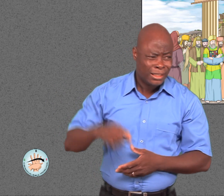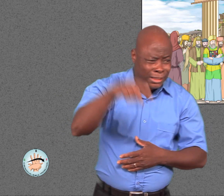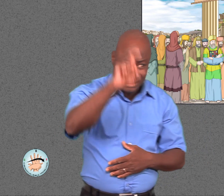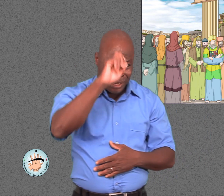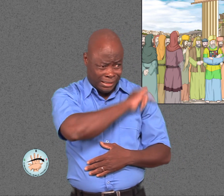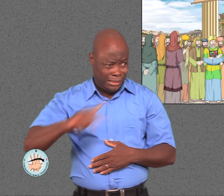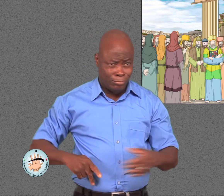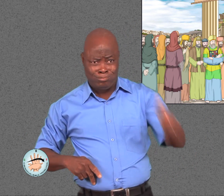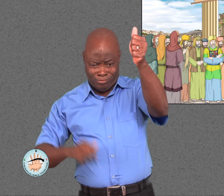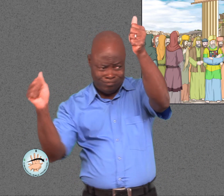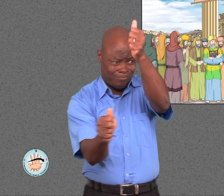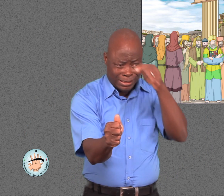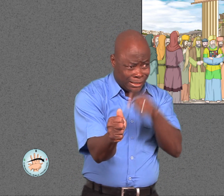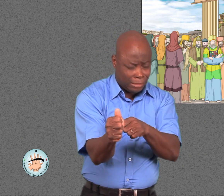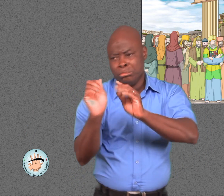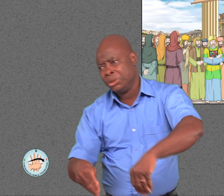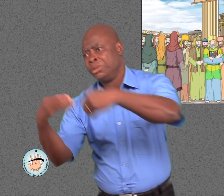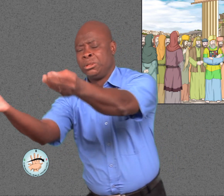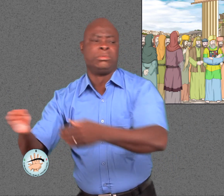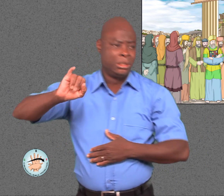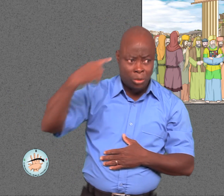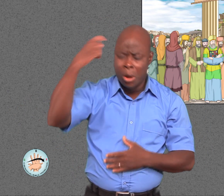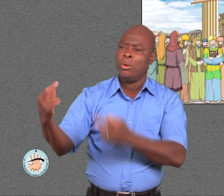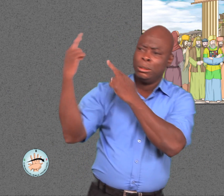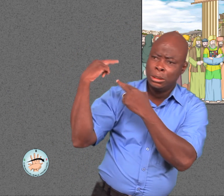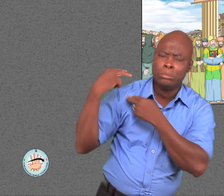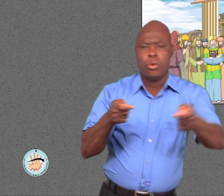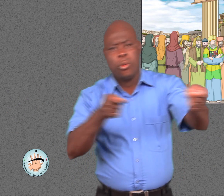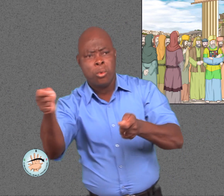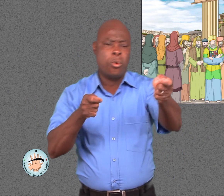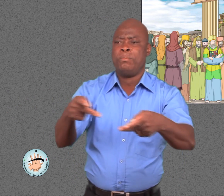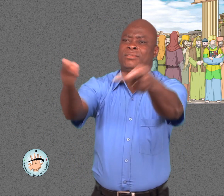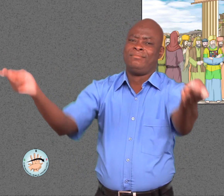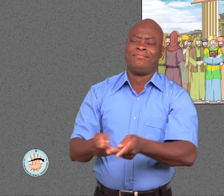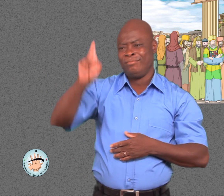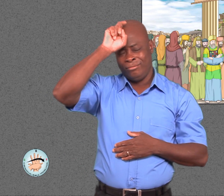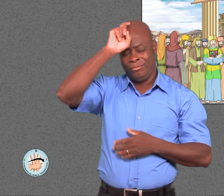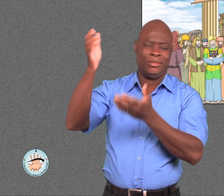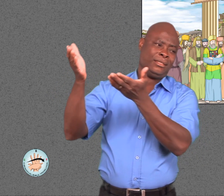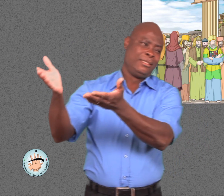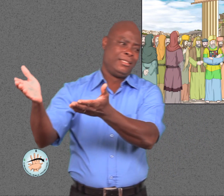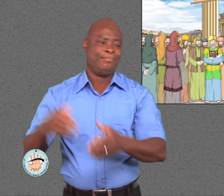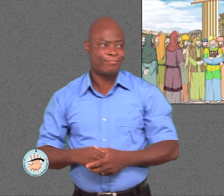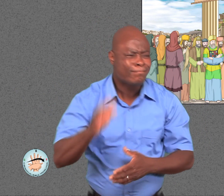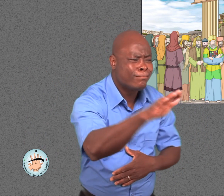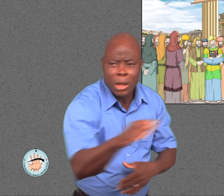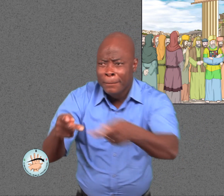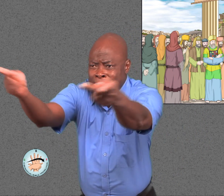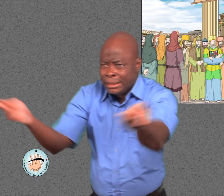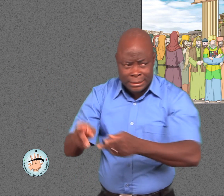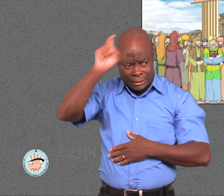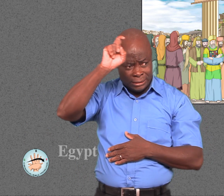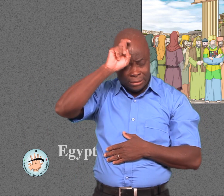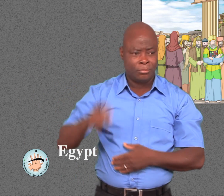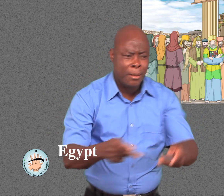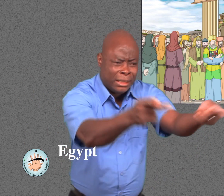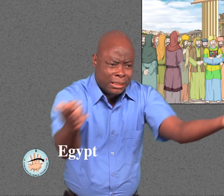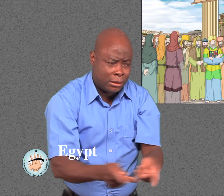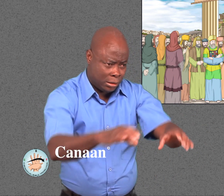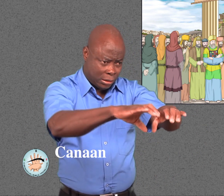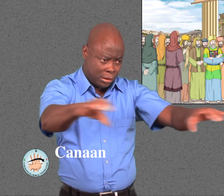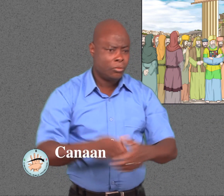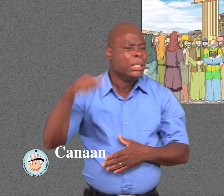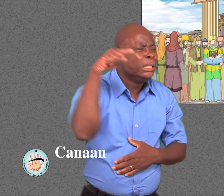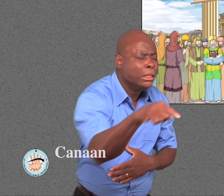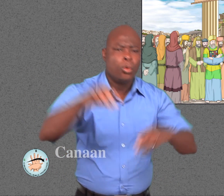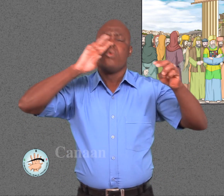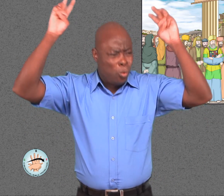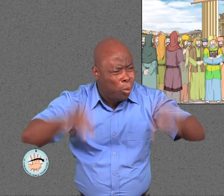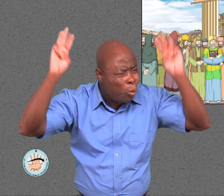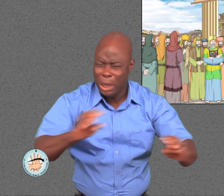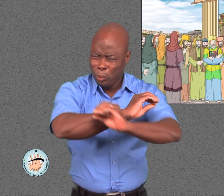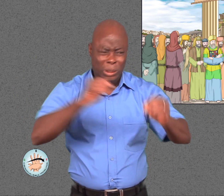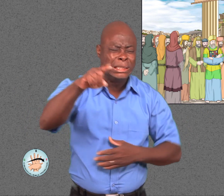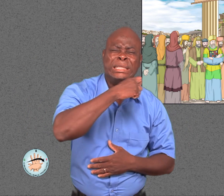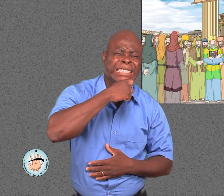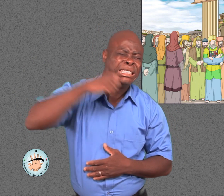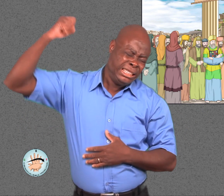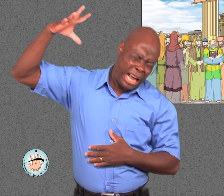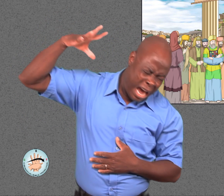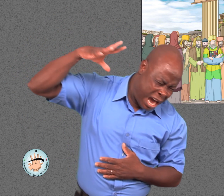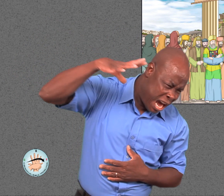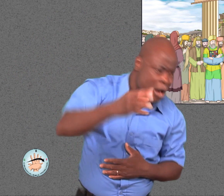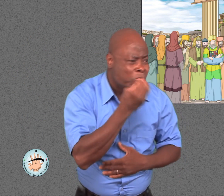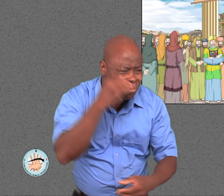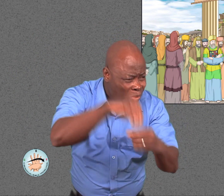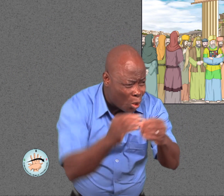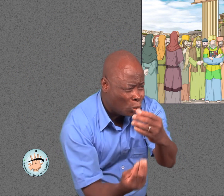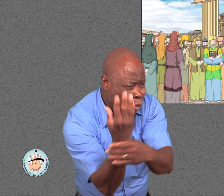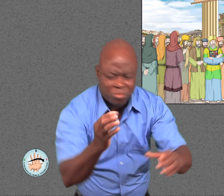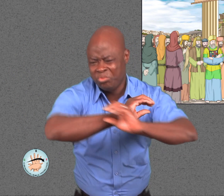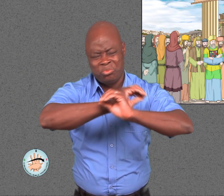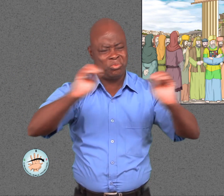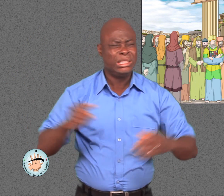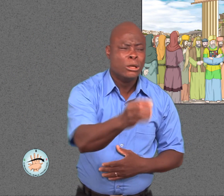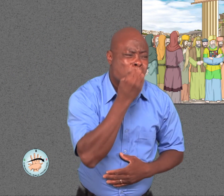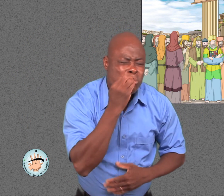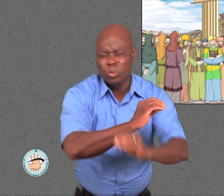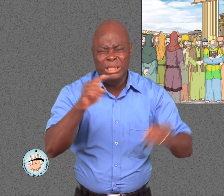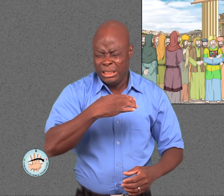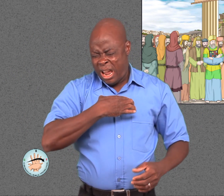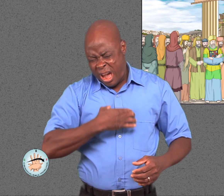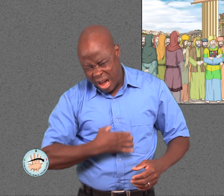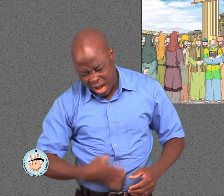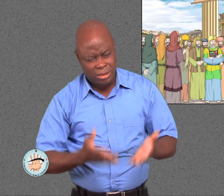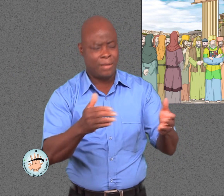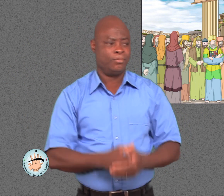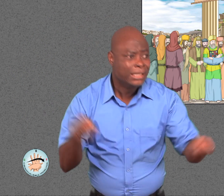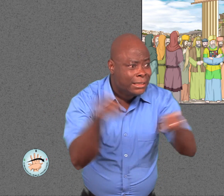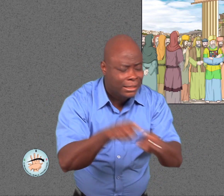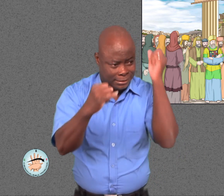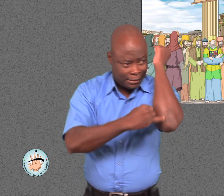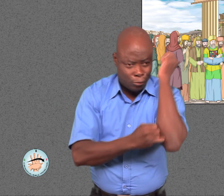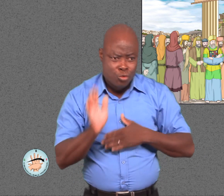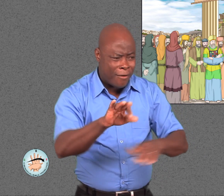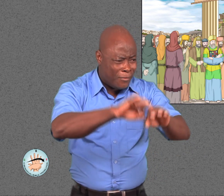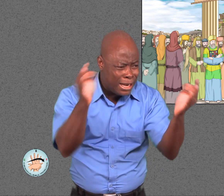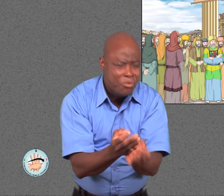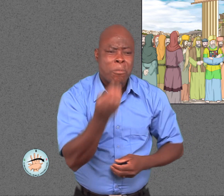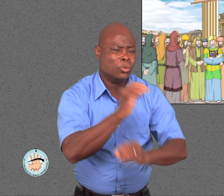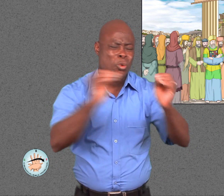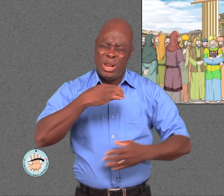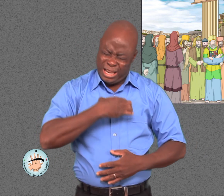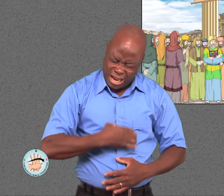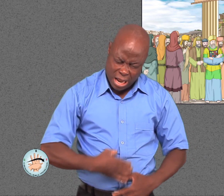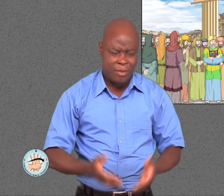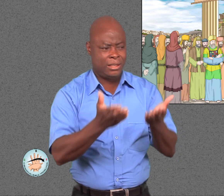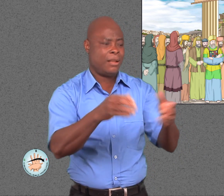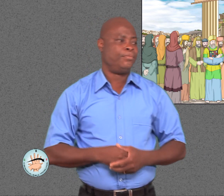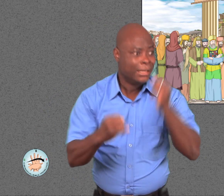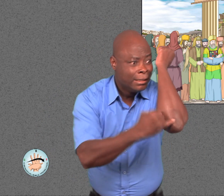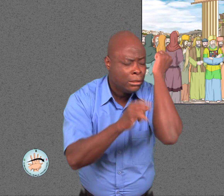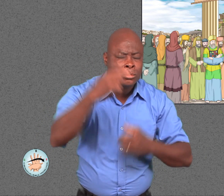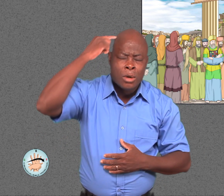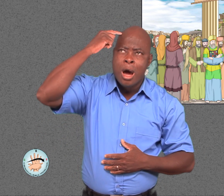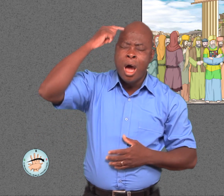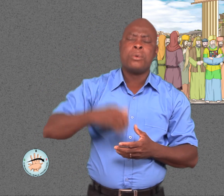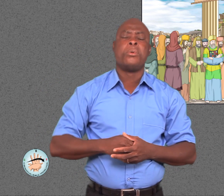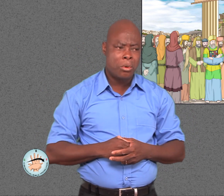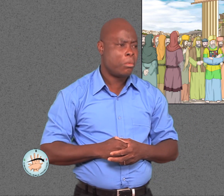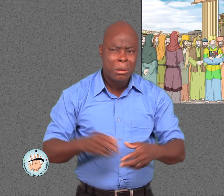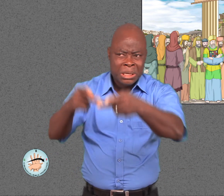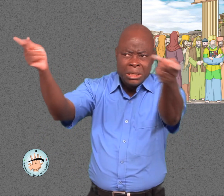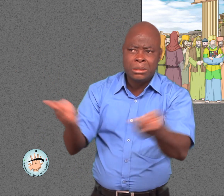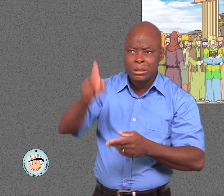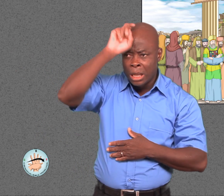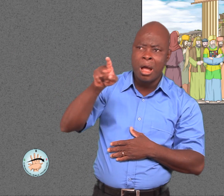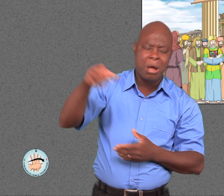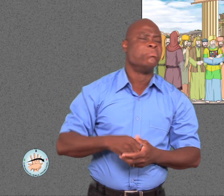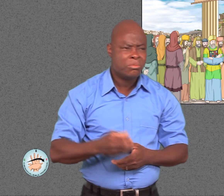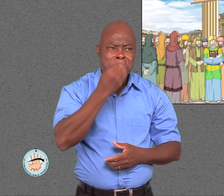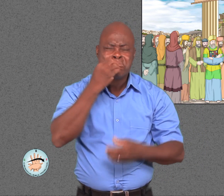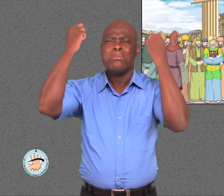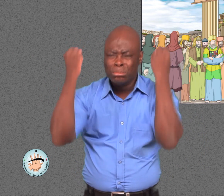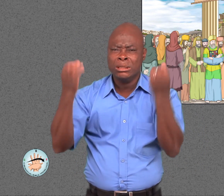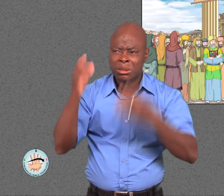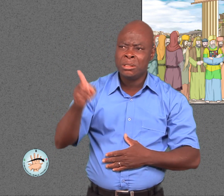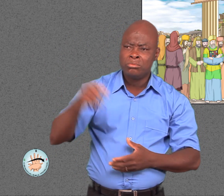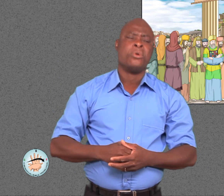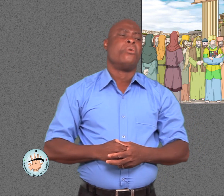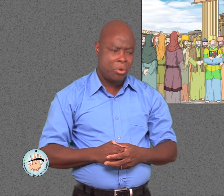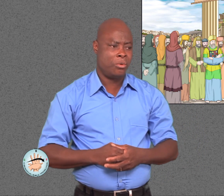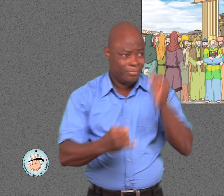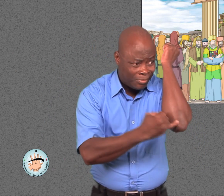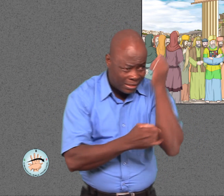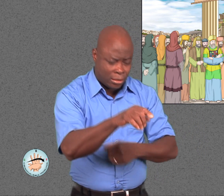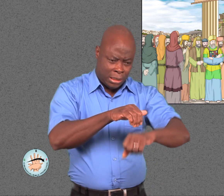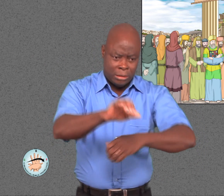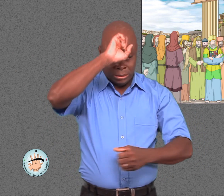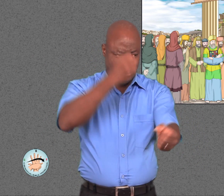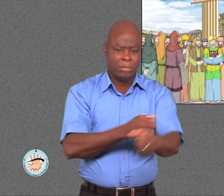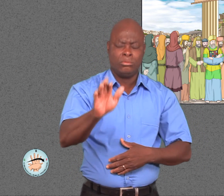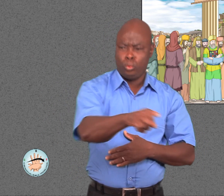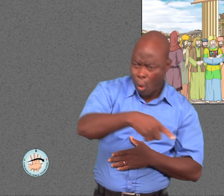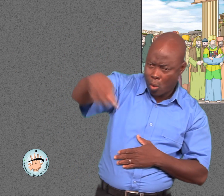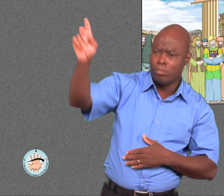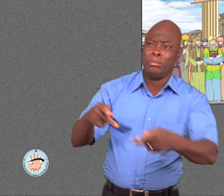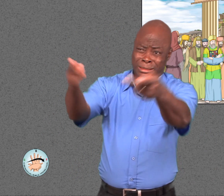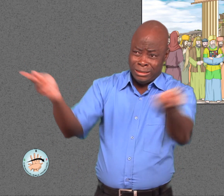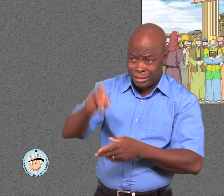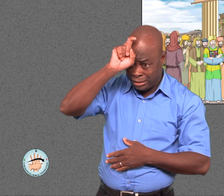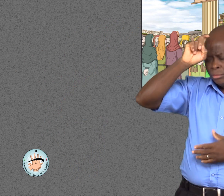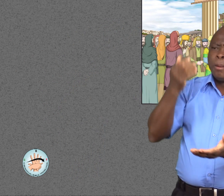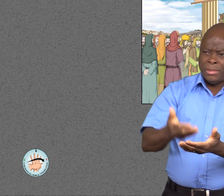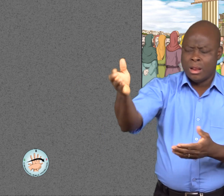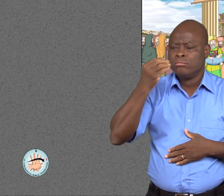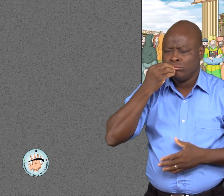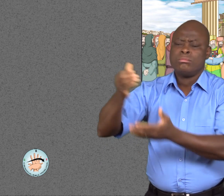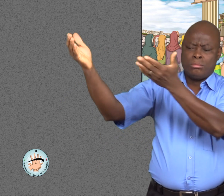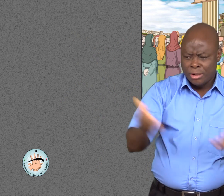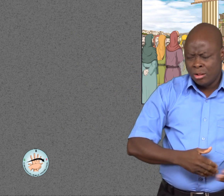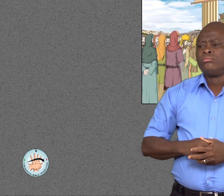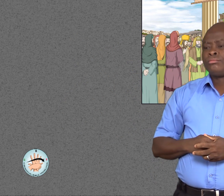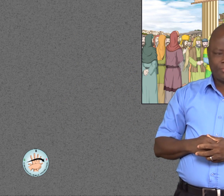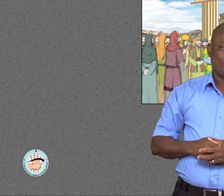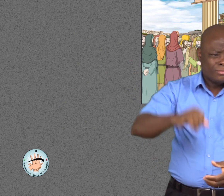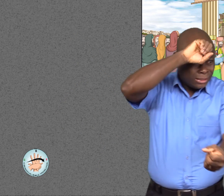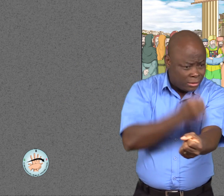Then famine and great suffering swept across Egypt and Canaan, and our fathers could not find food.